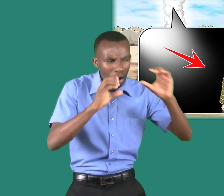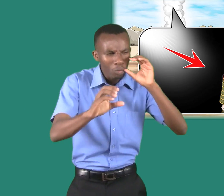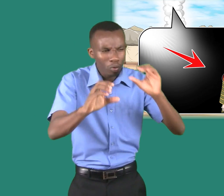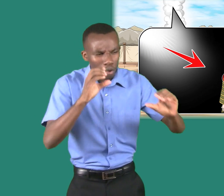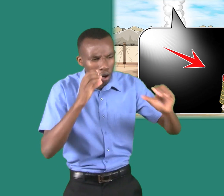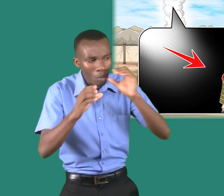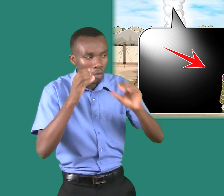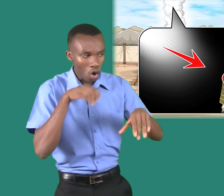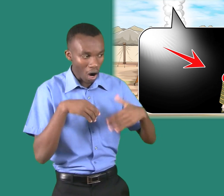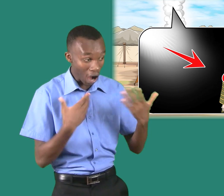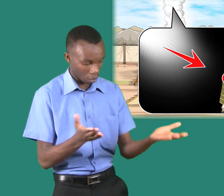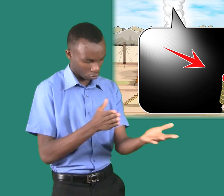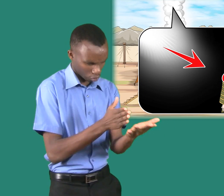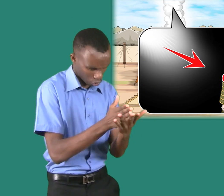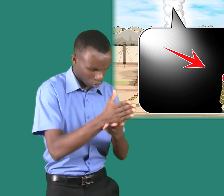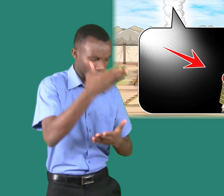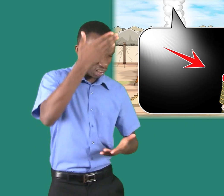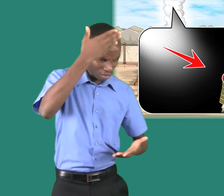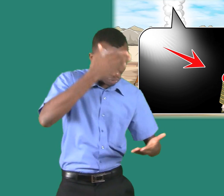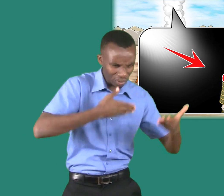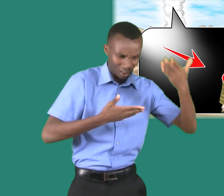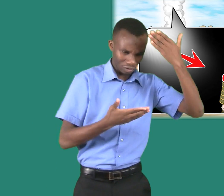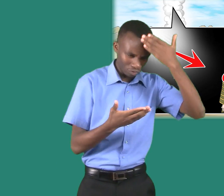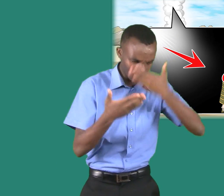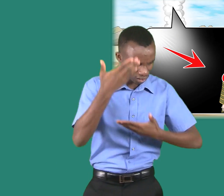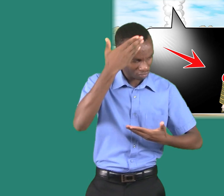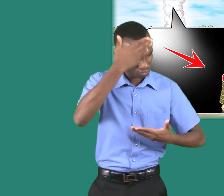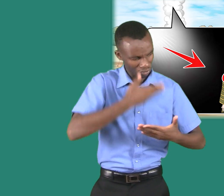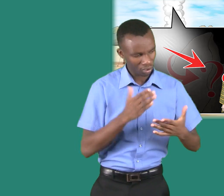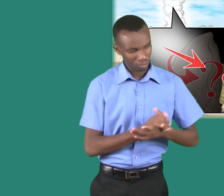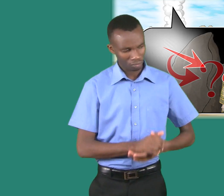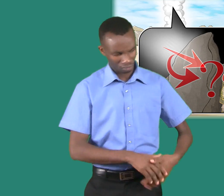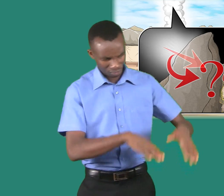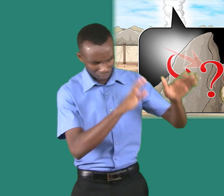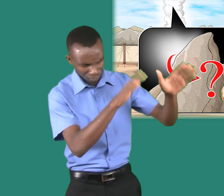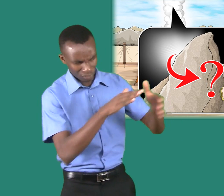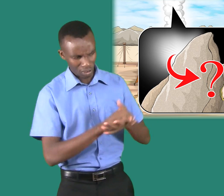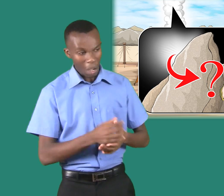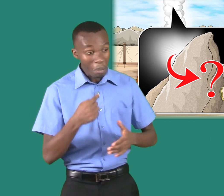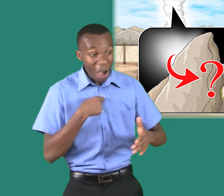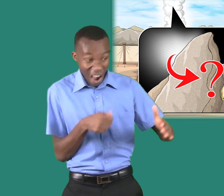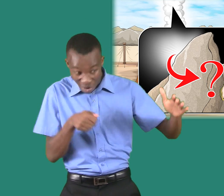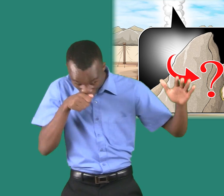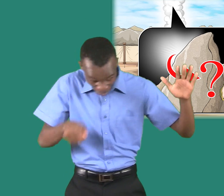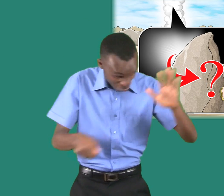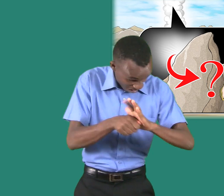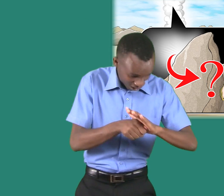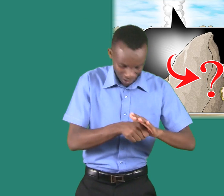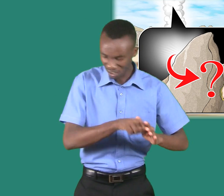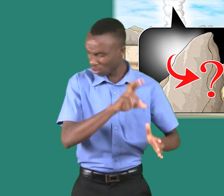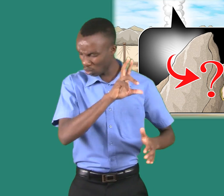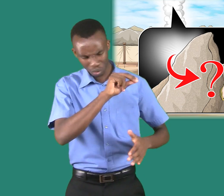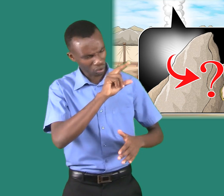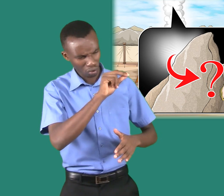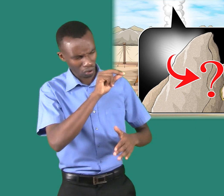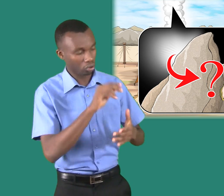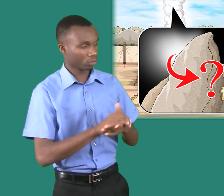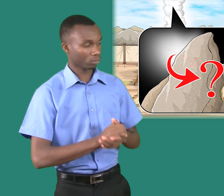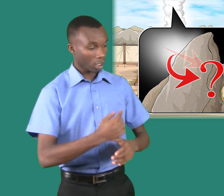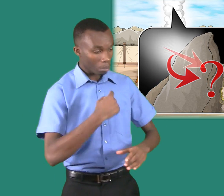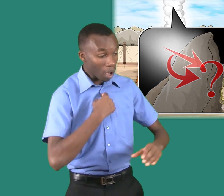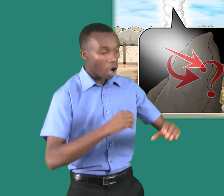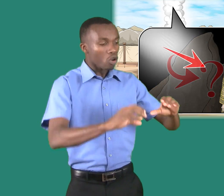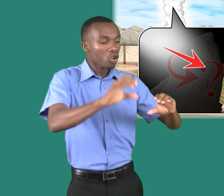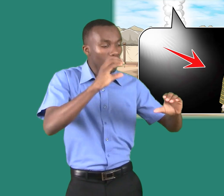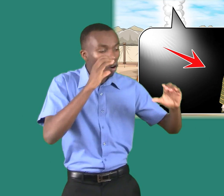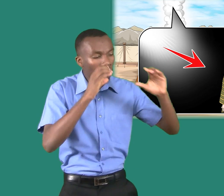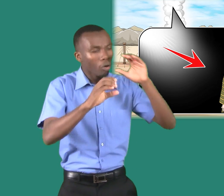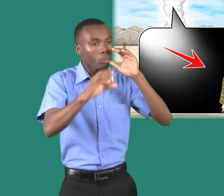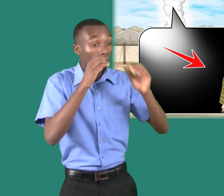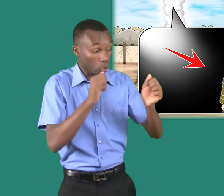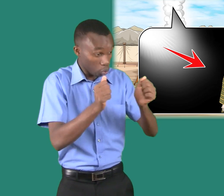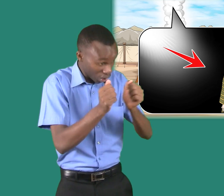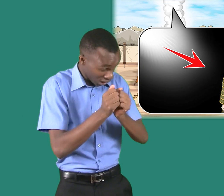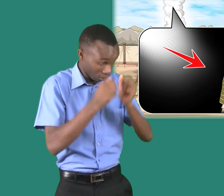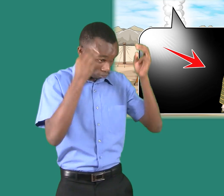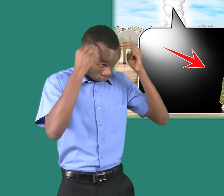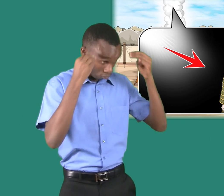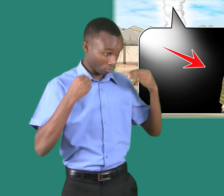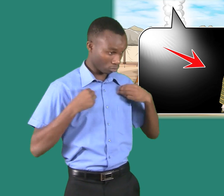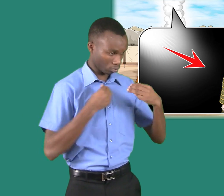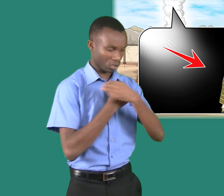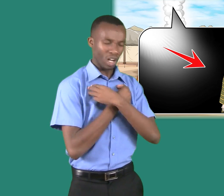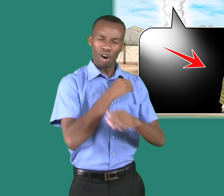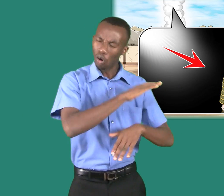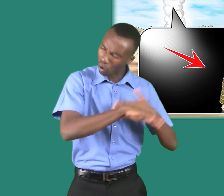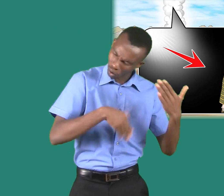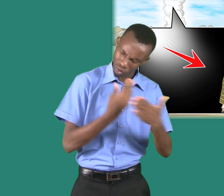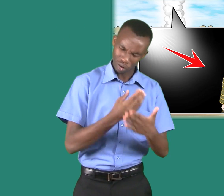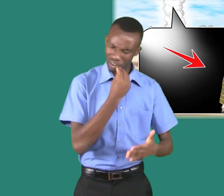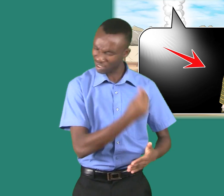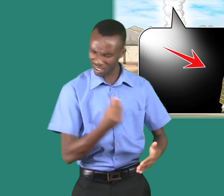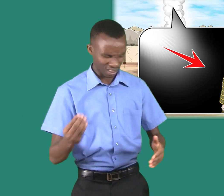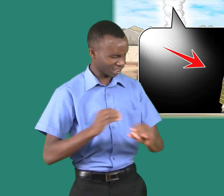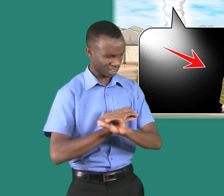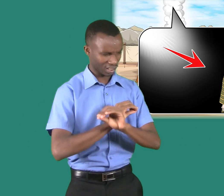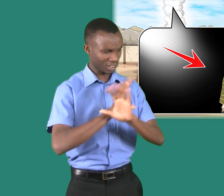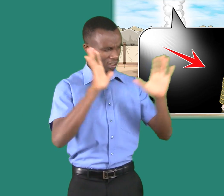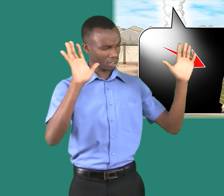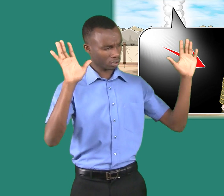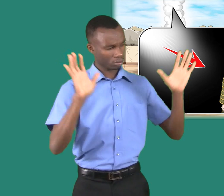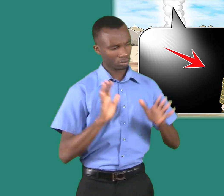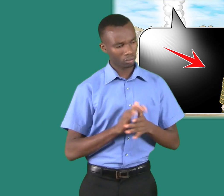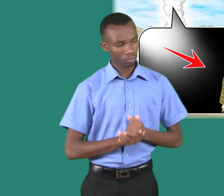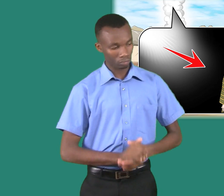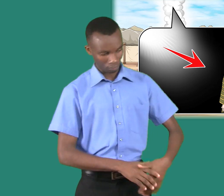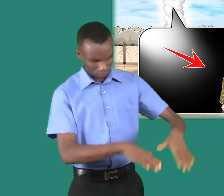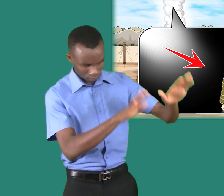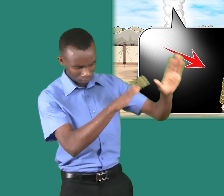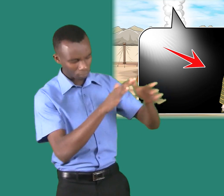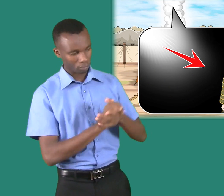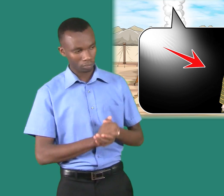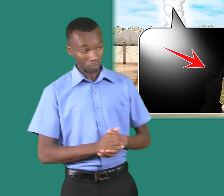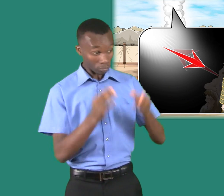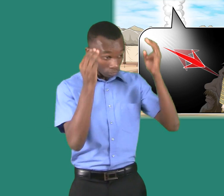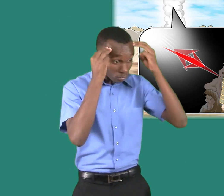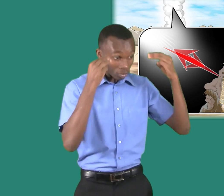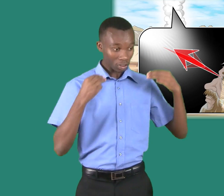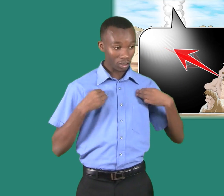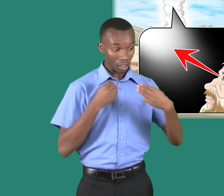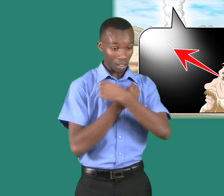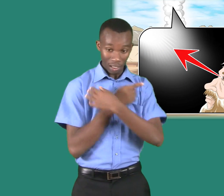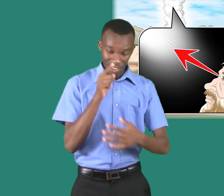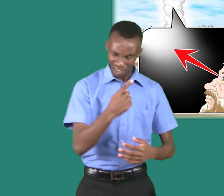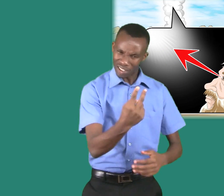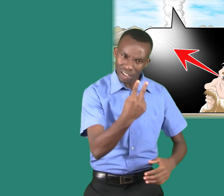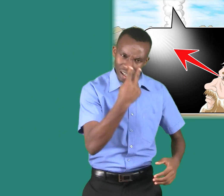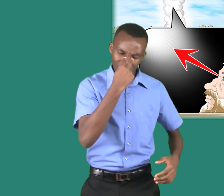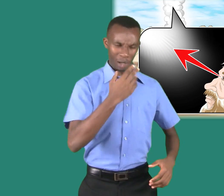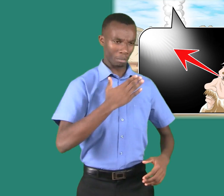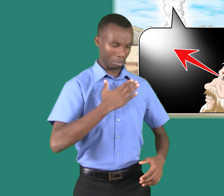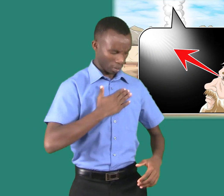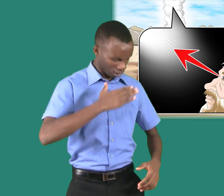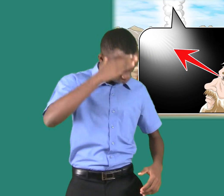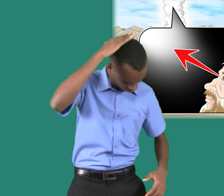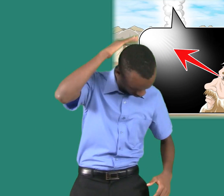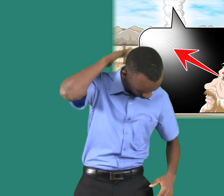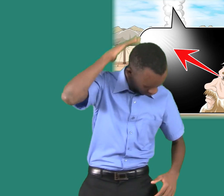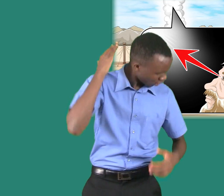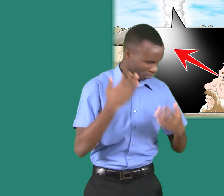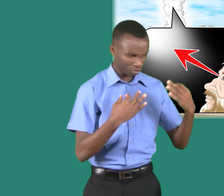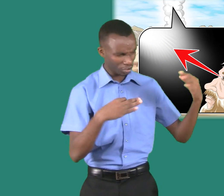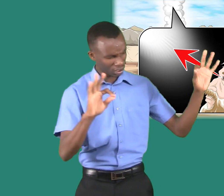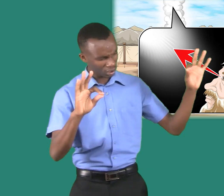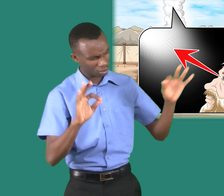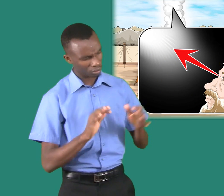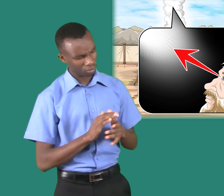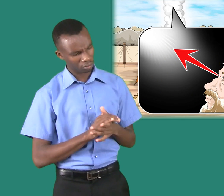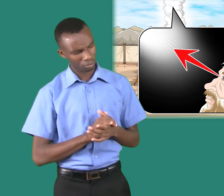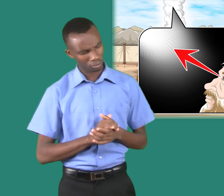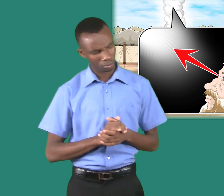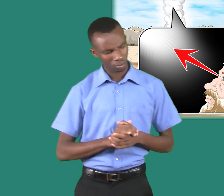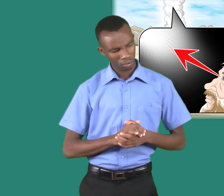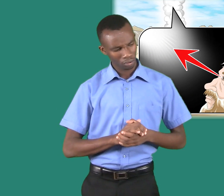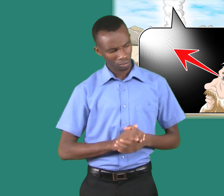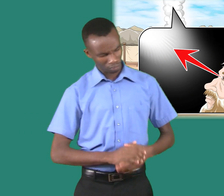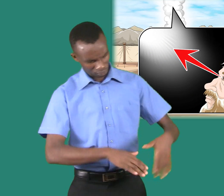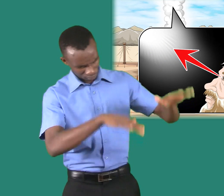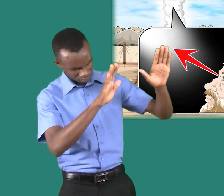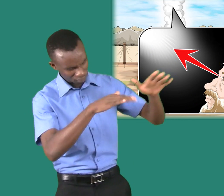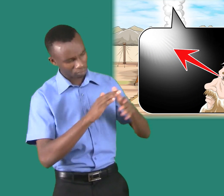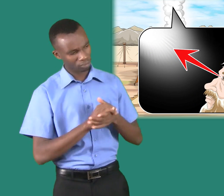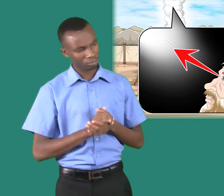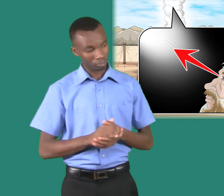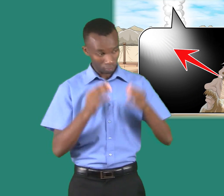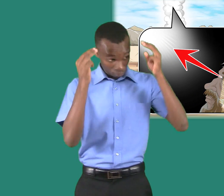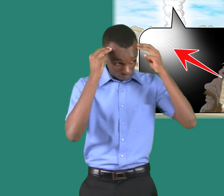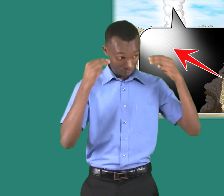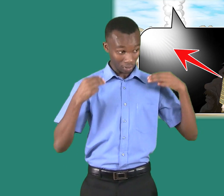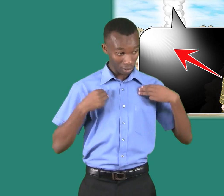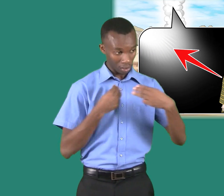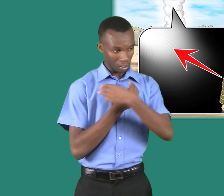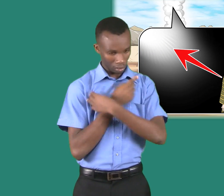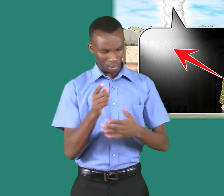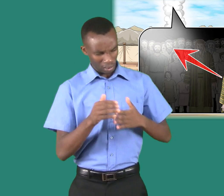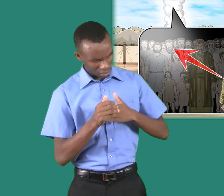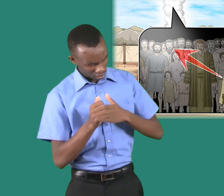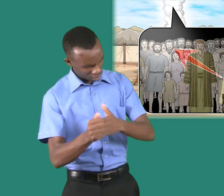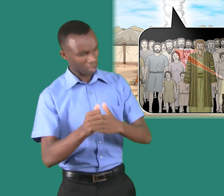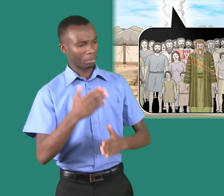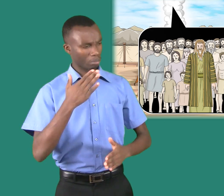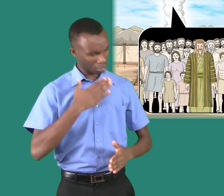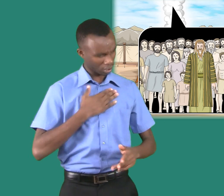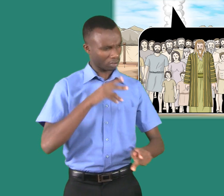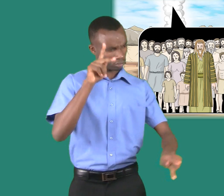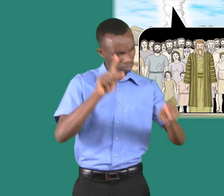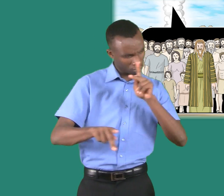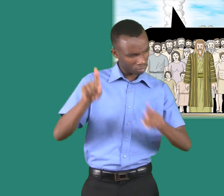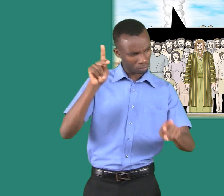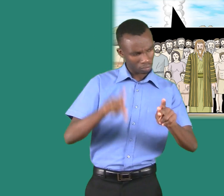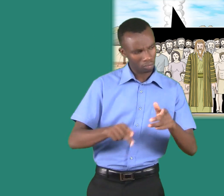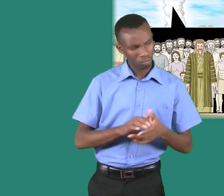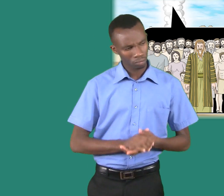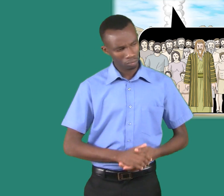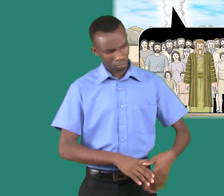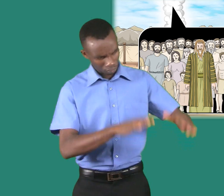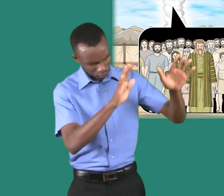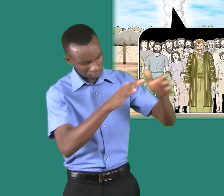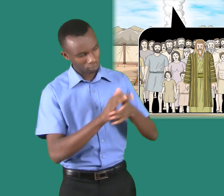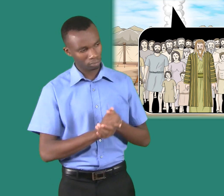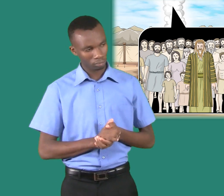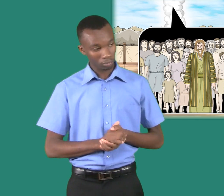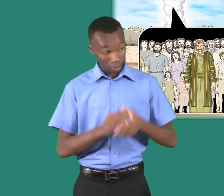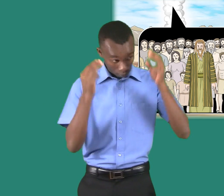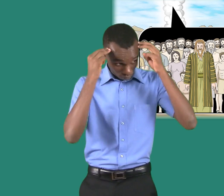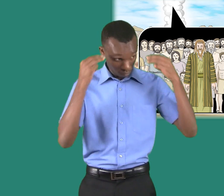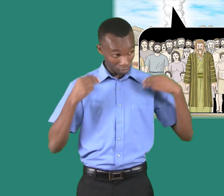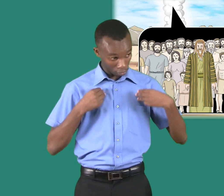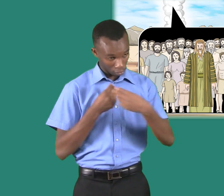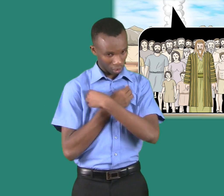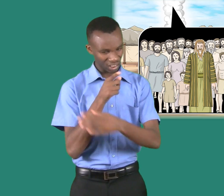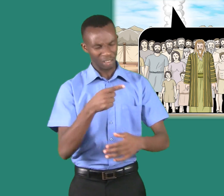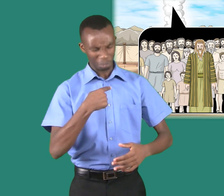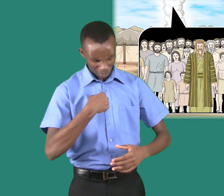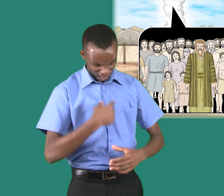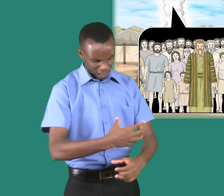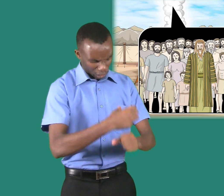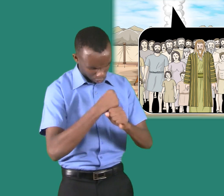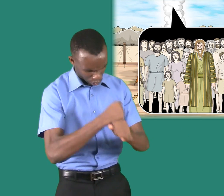I speak with him face to face, clearly and not in riddles; he sees the form of the LORD.